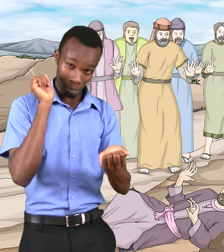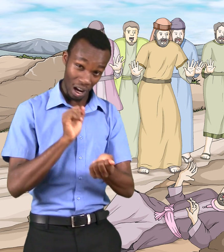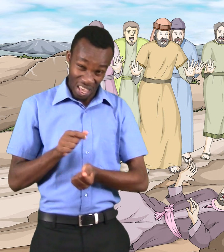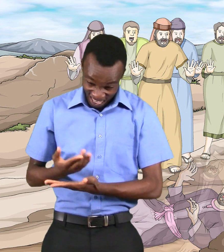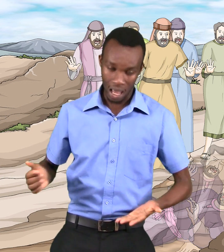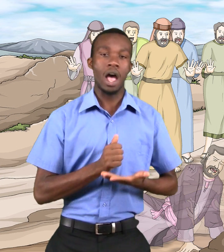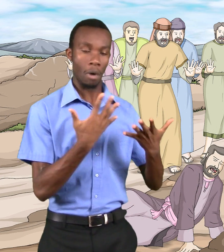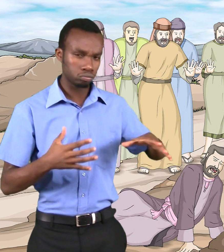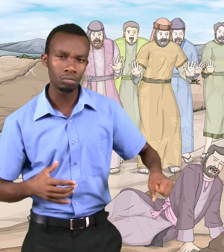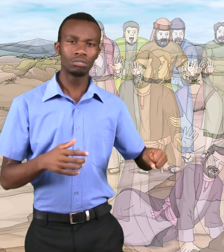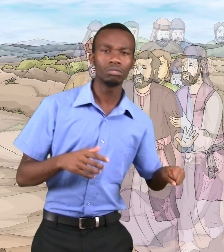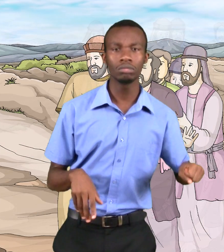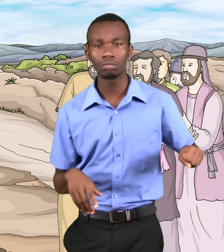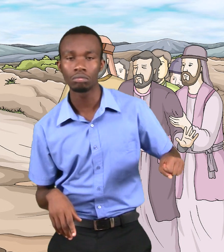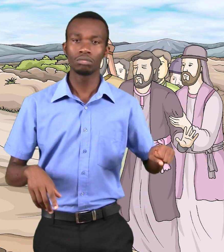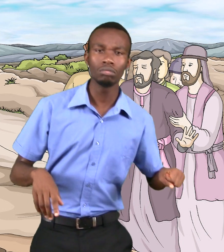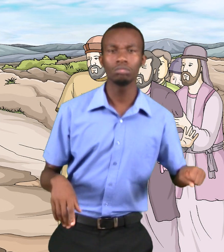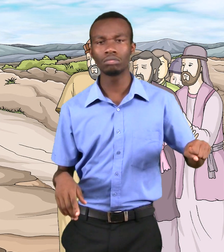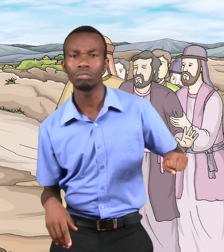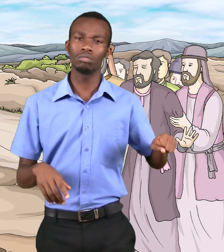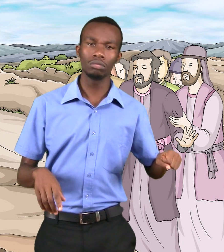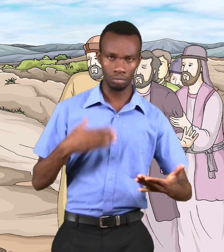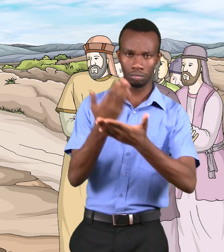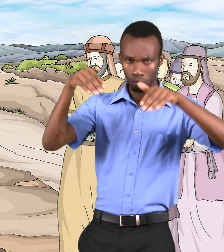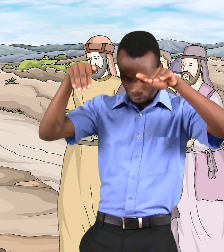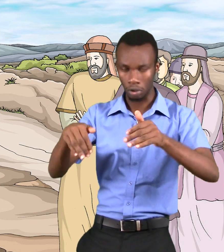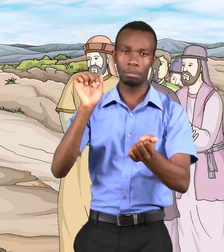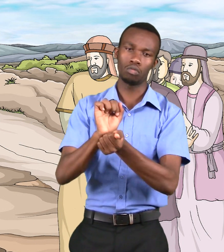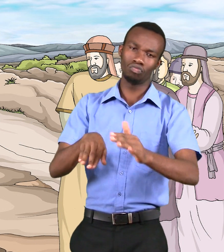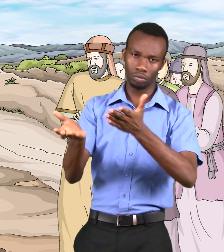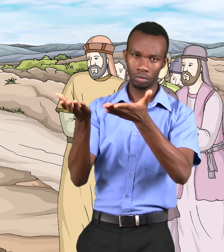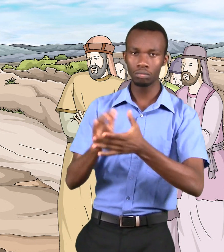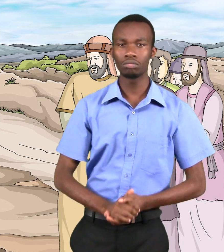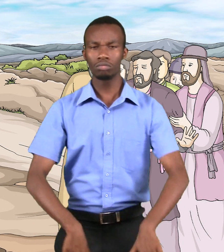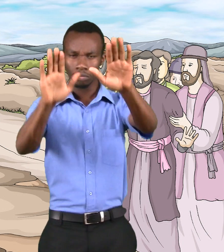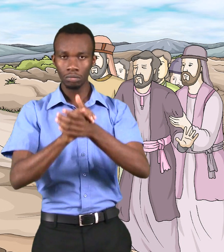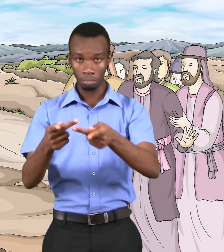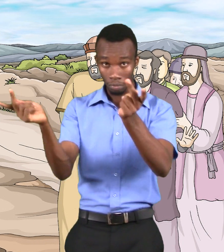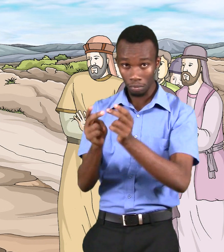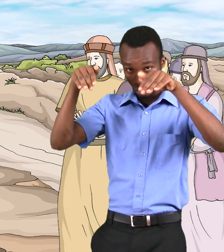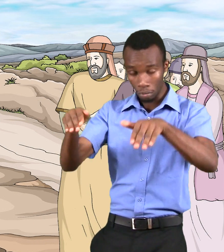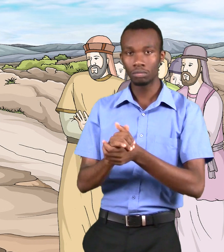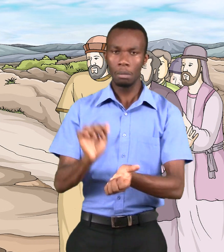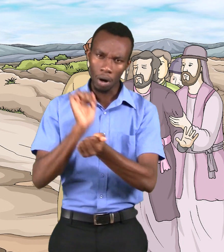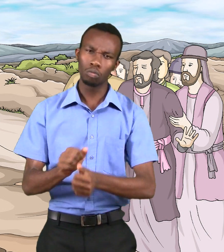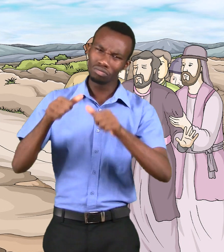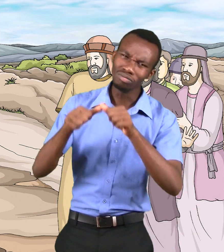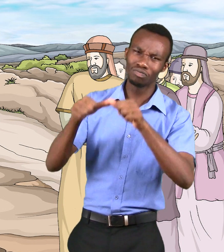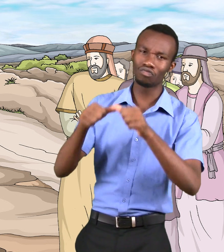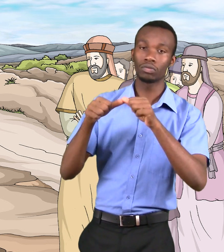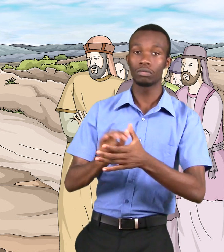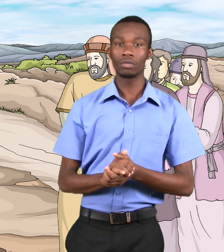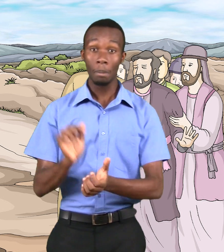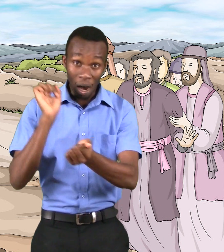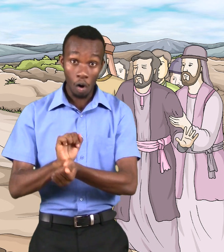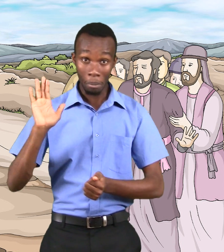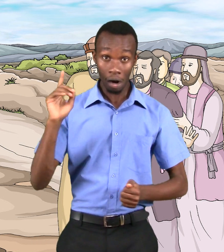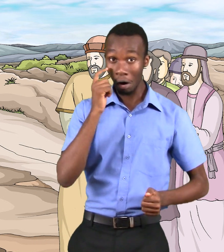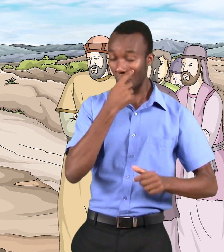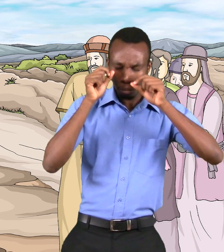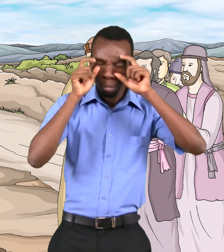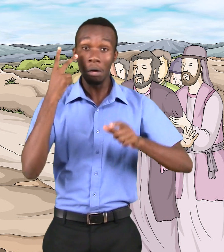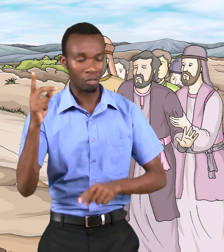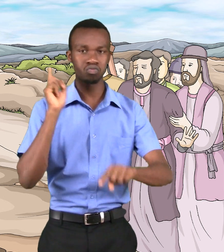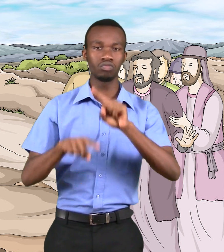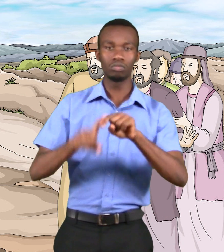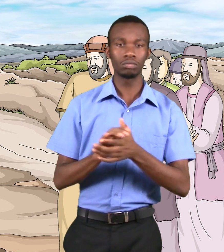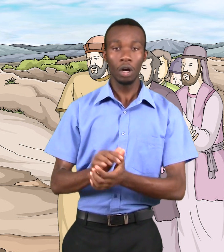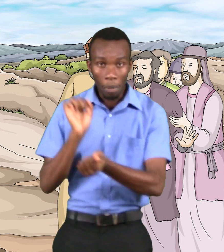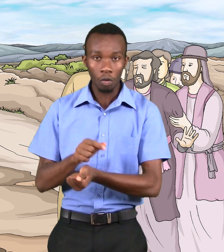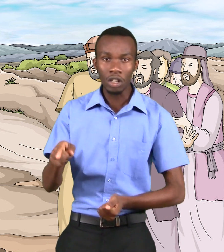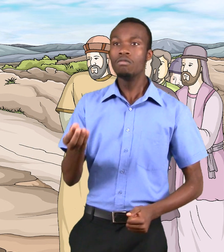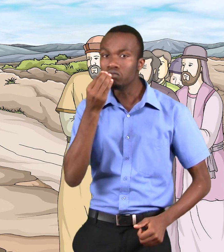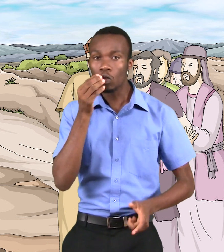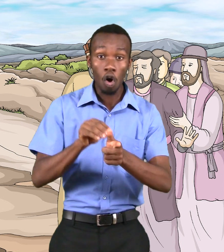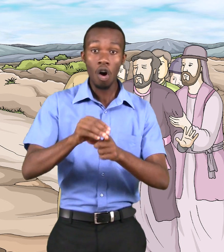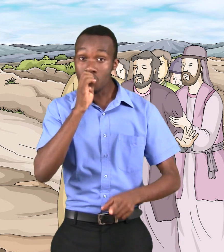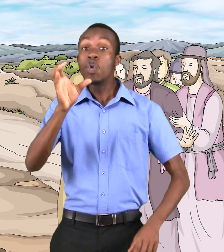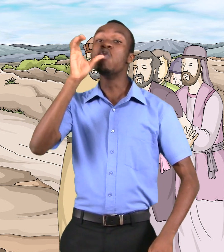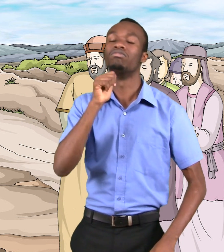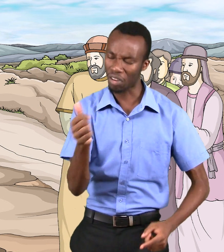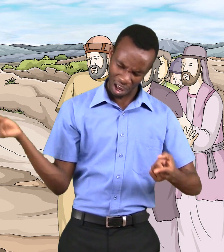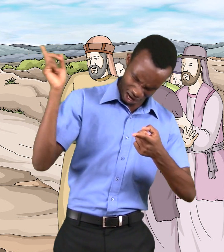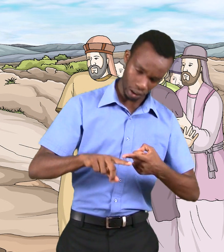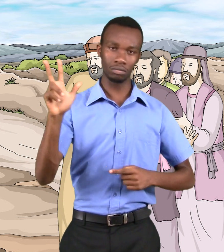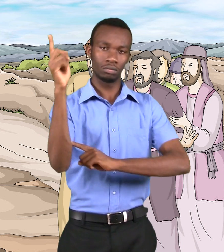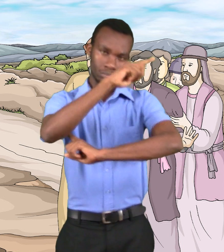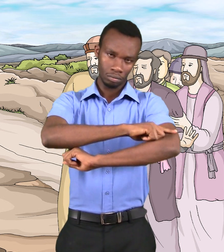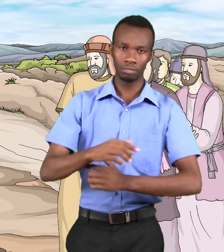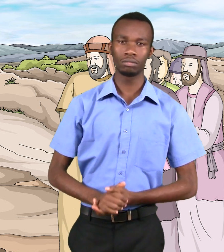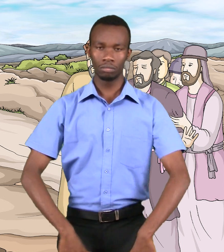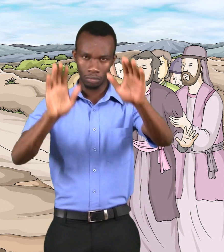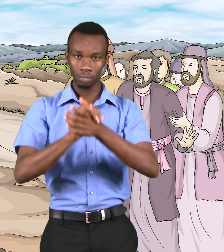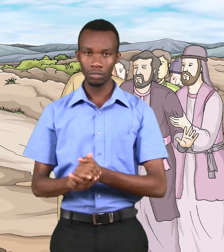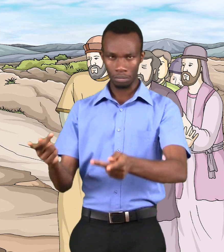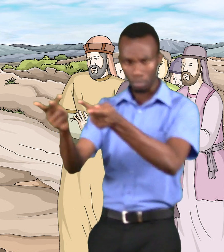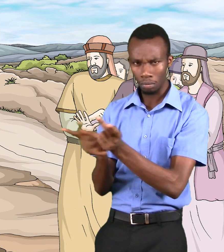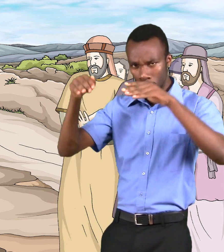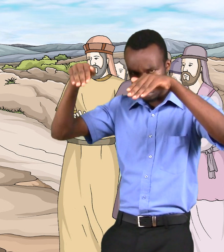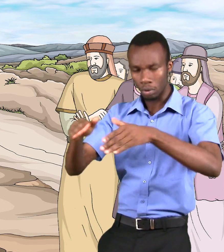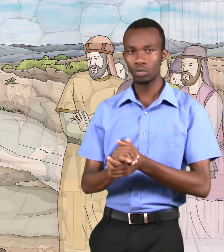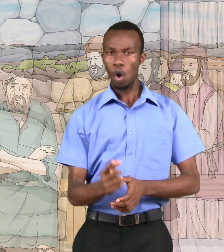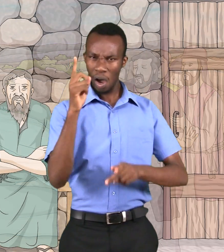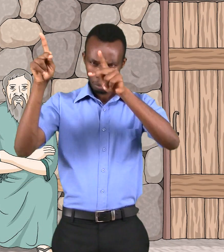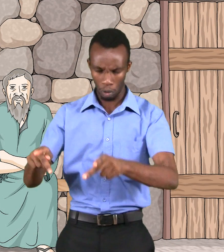So they led him by the hand into Damascus. For three days he was without sight, and he did not eat or drink anything.